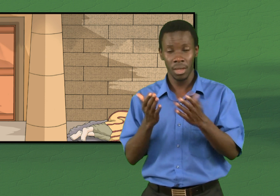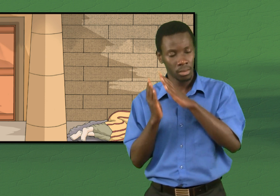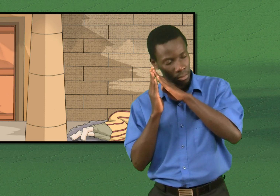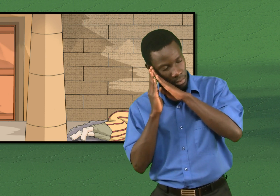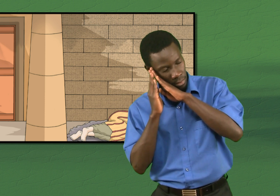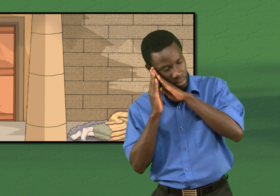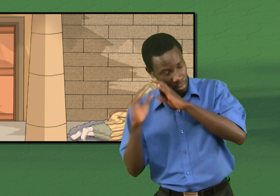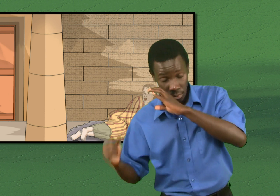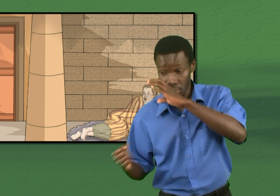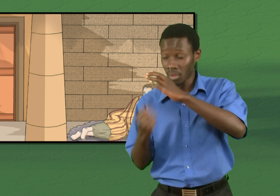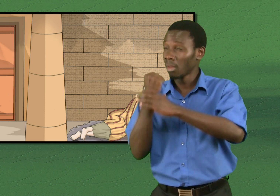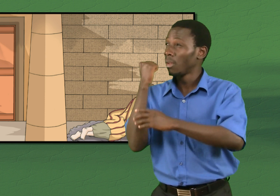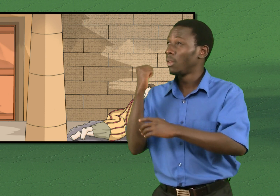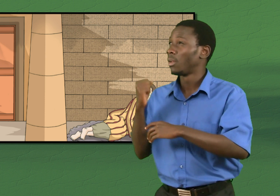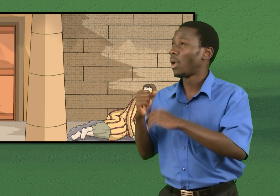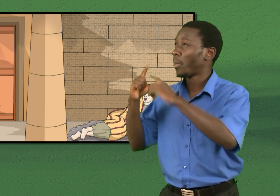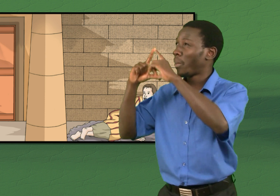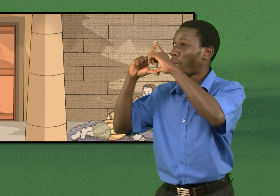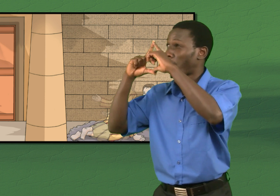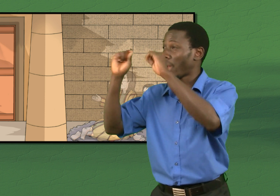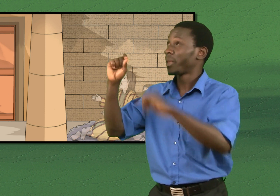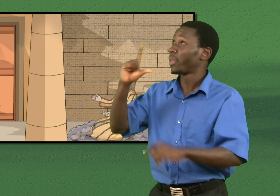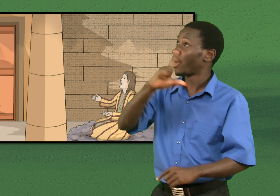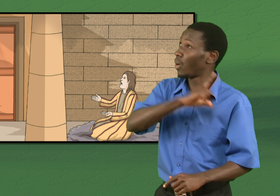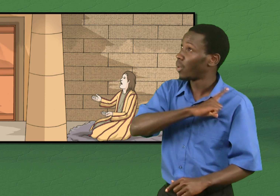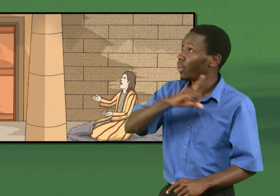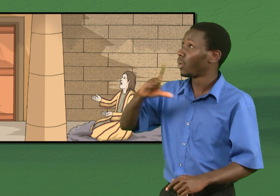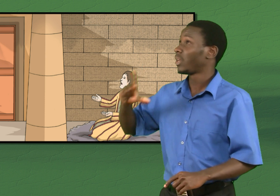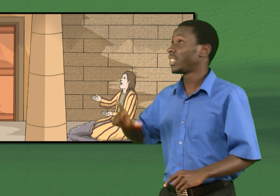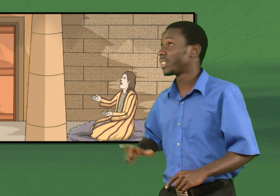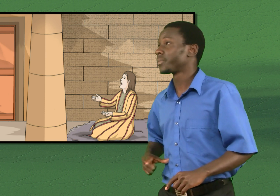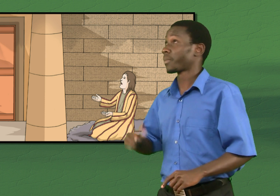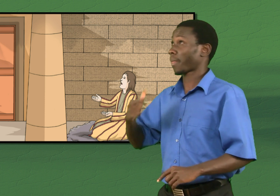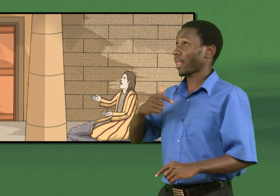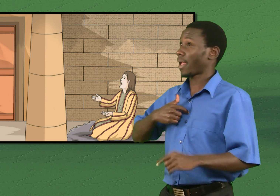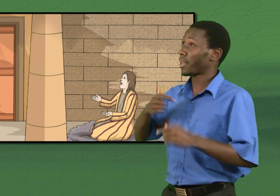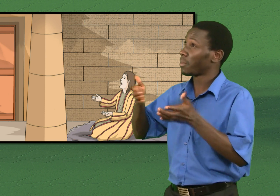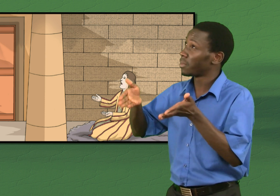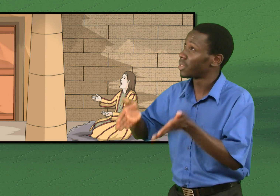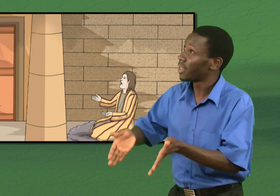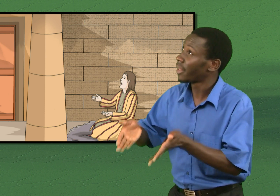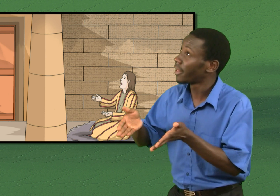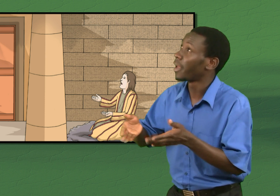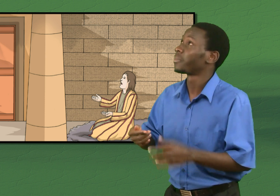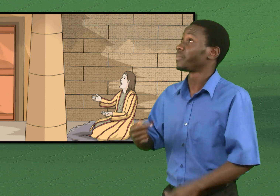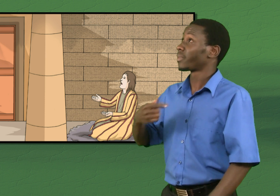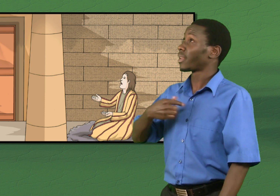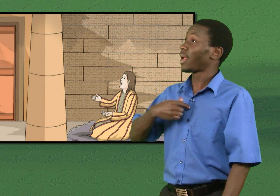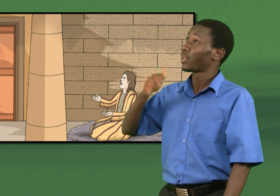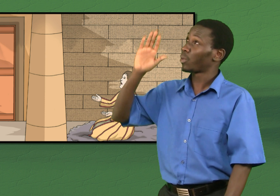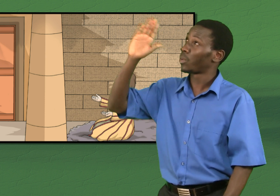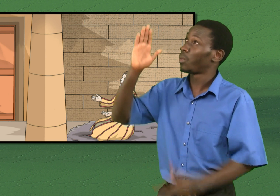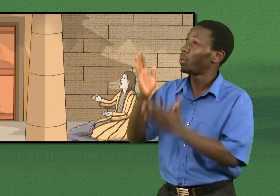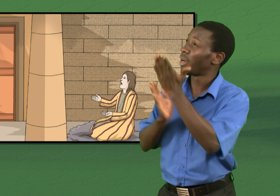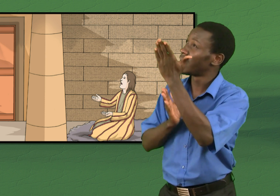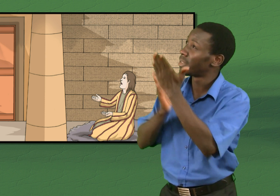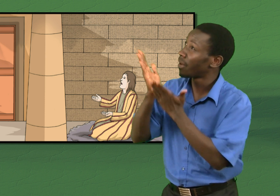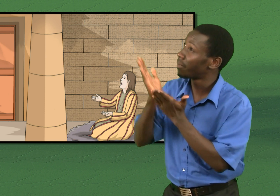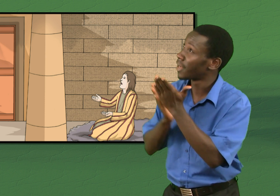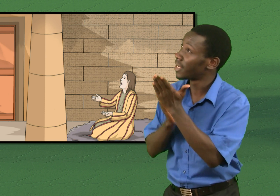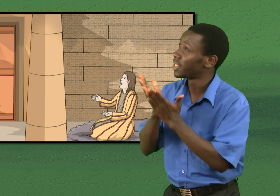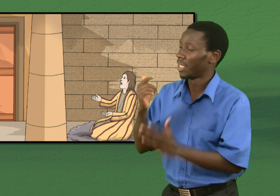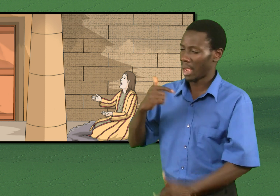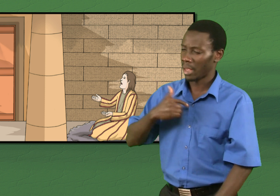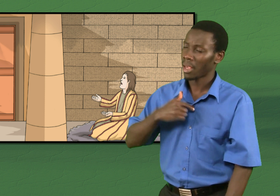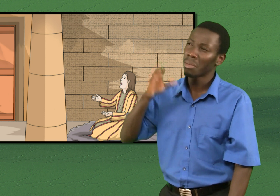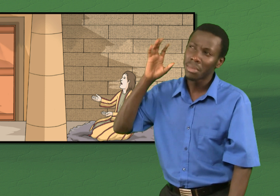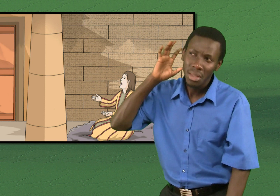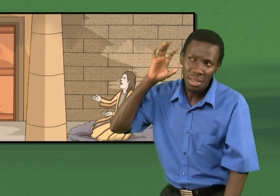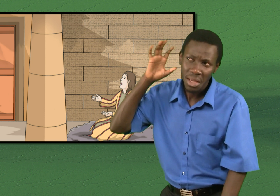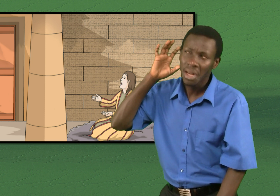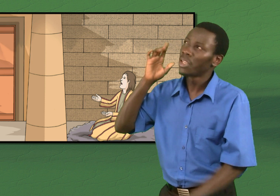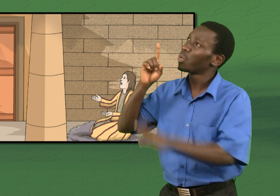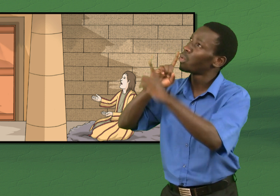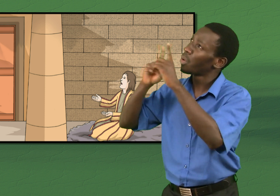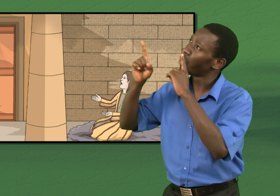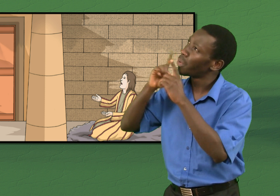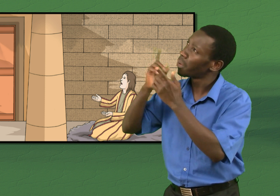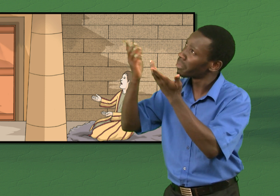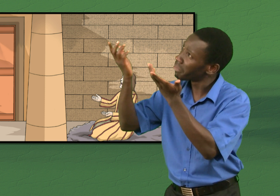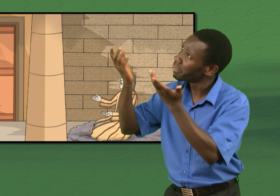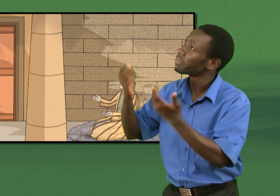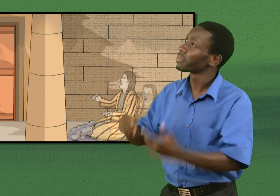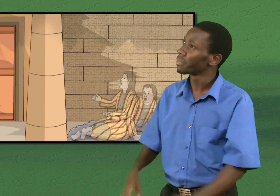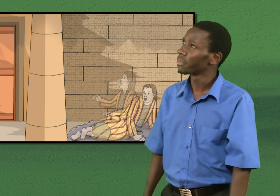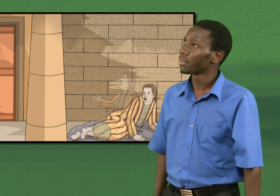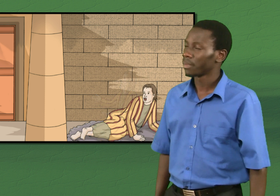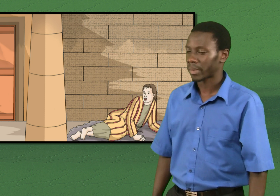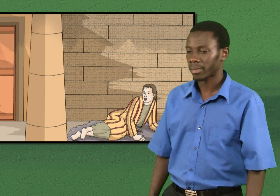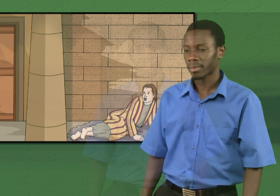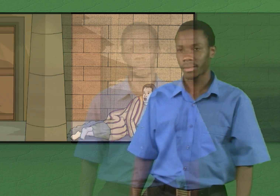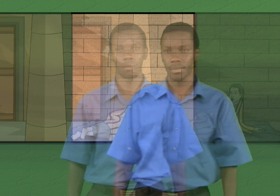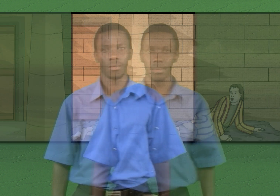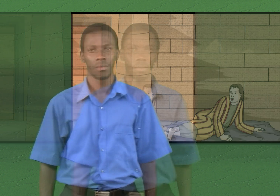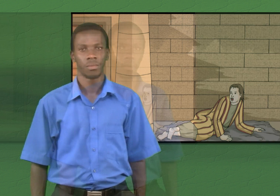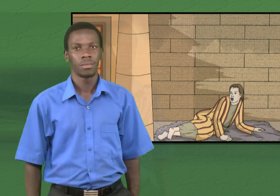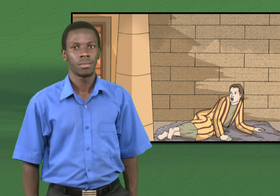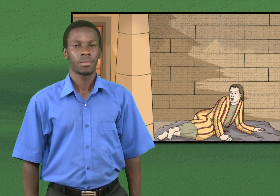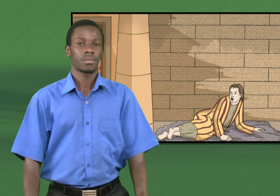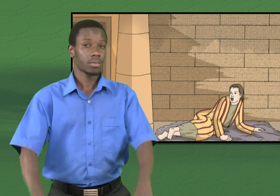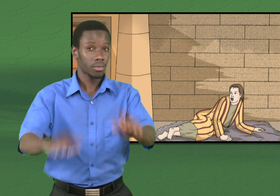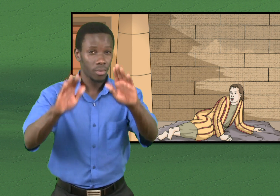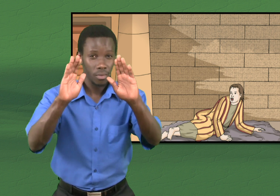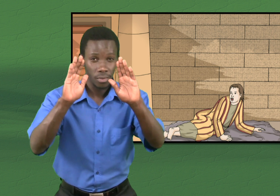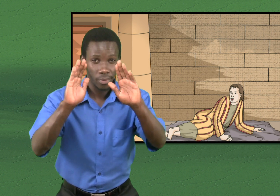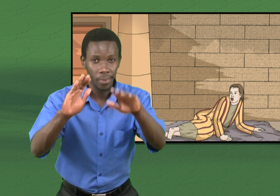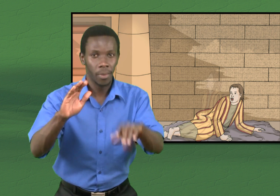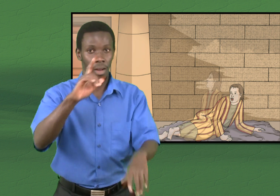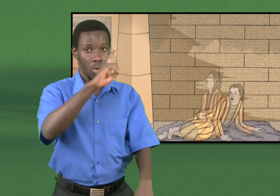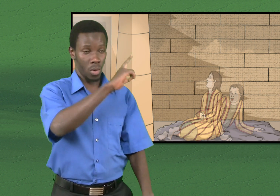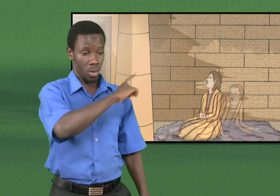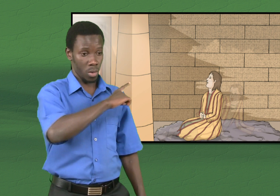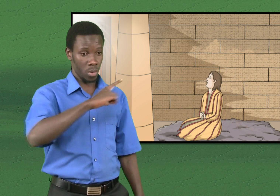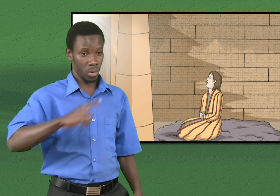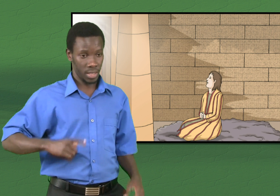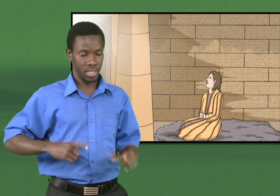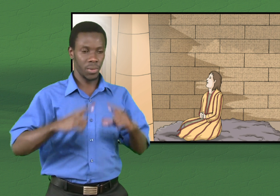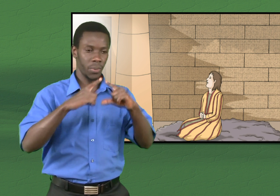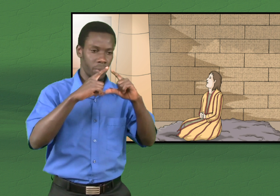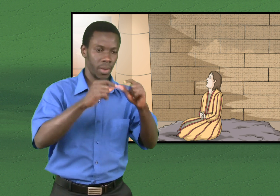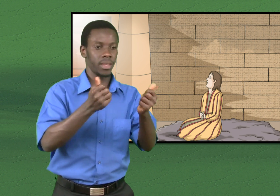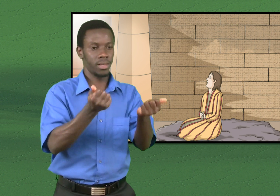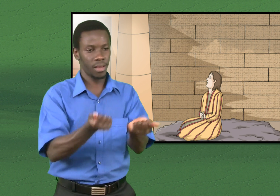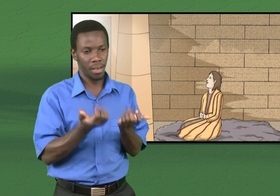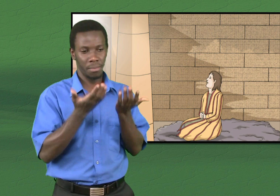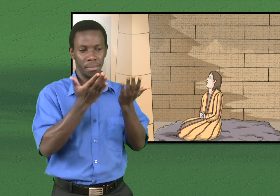Then the LORD came and stood there, calling as before, “Samuel! Samuel!”